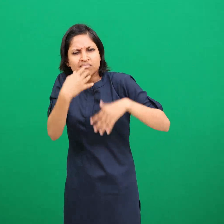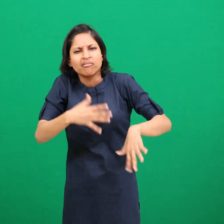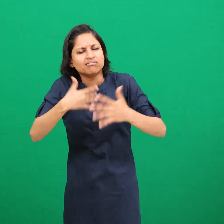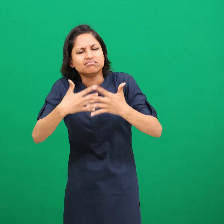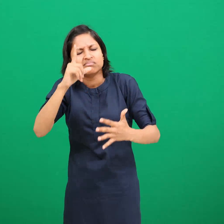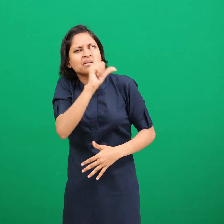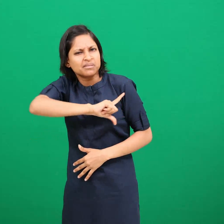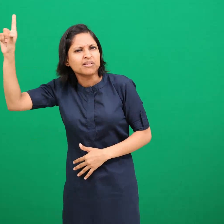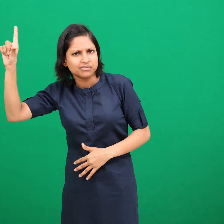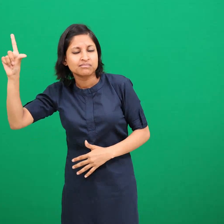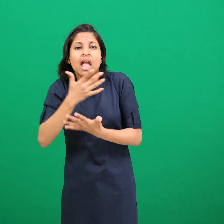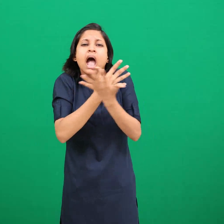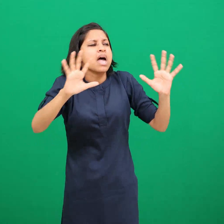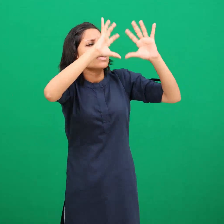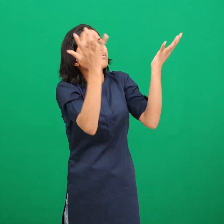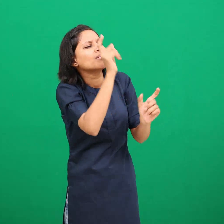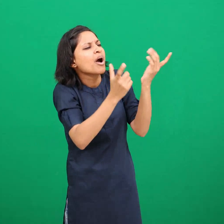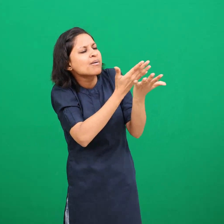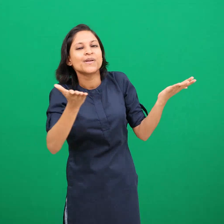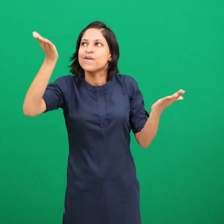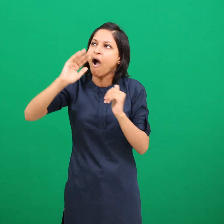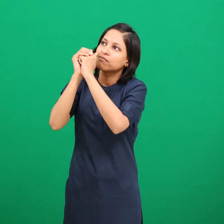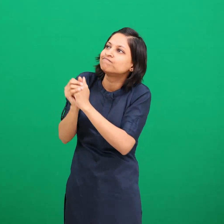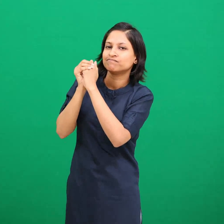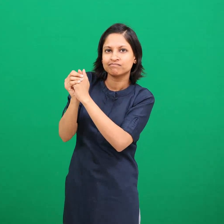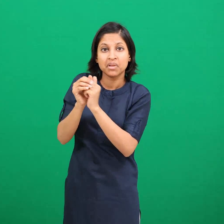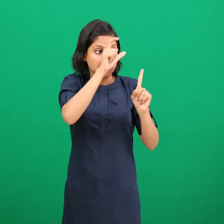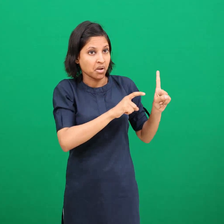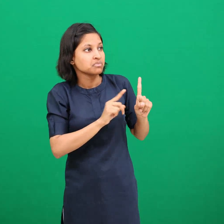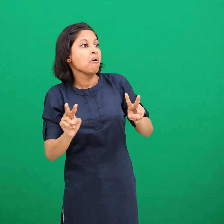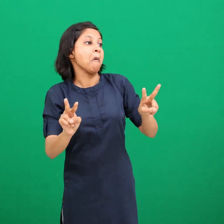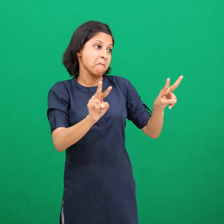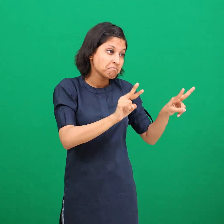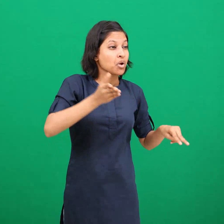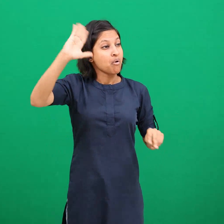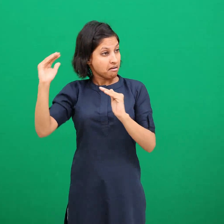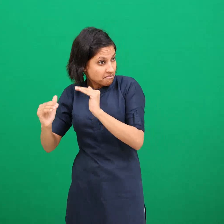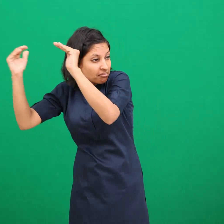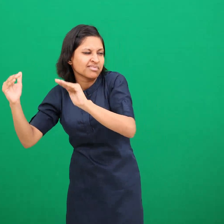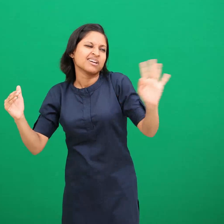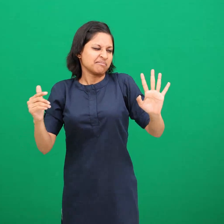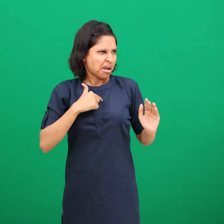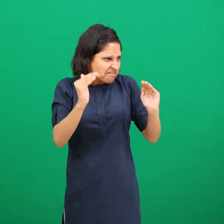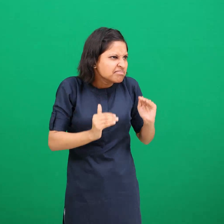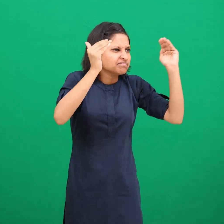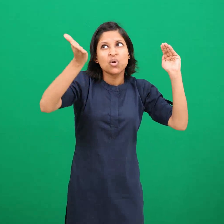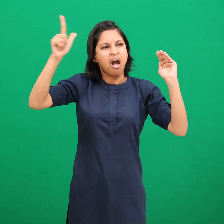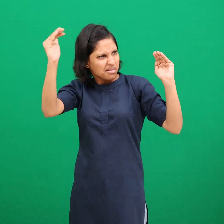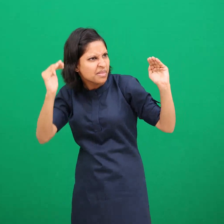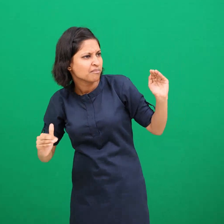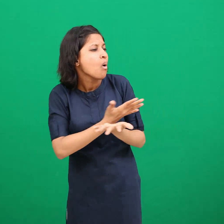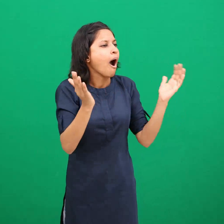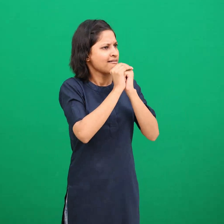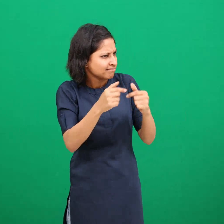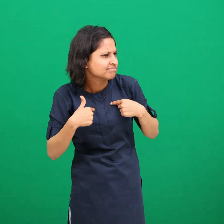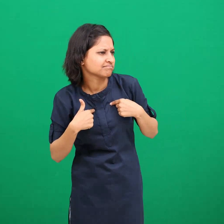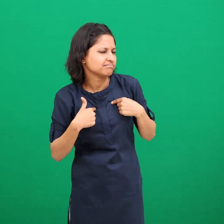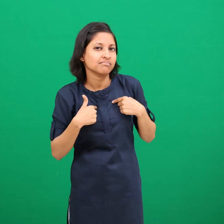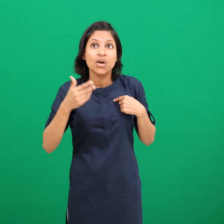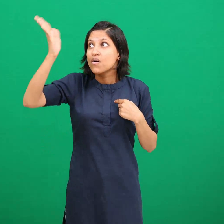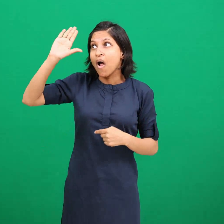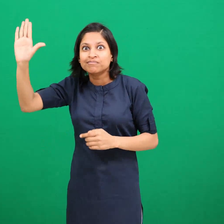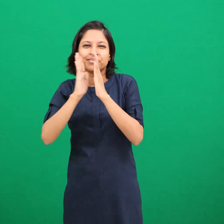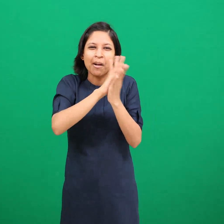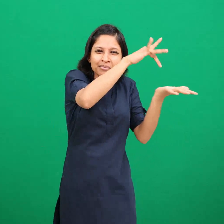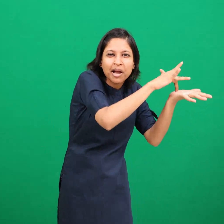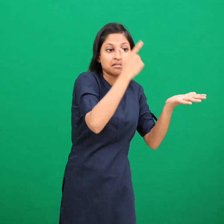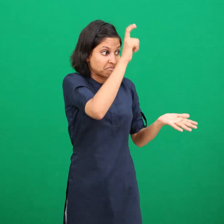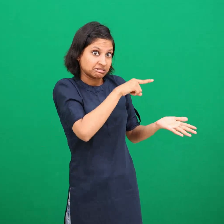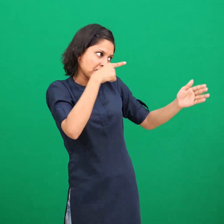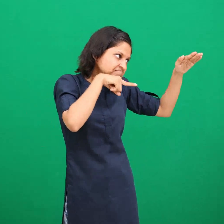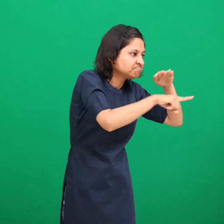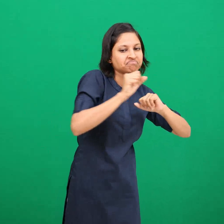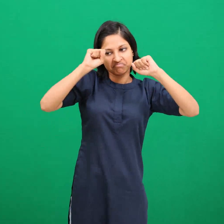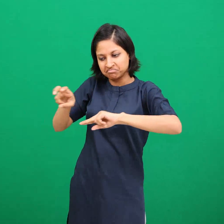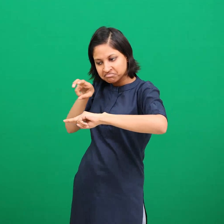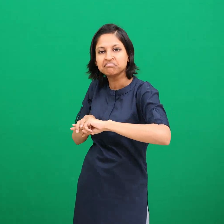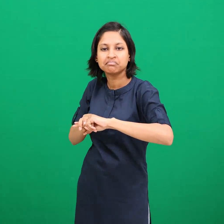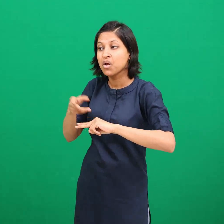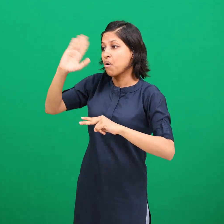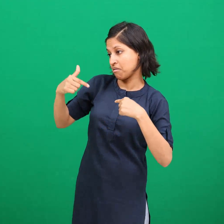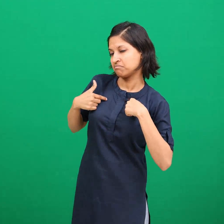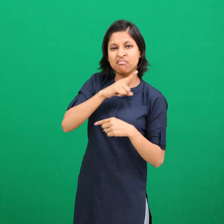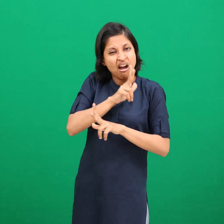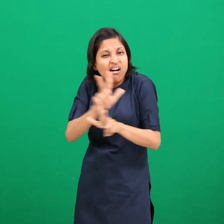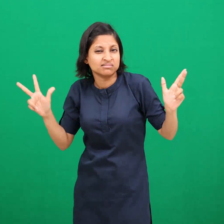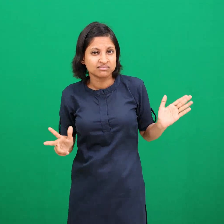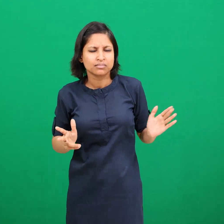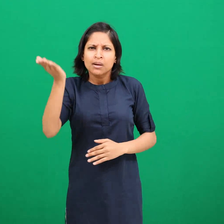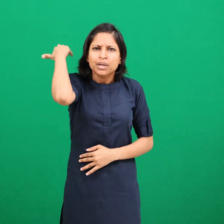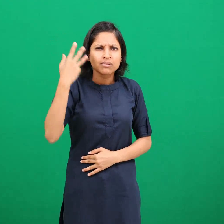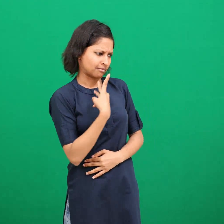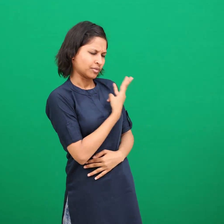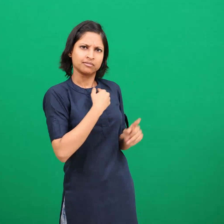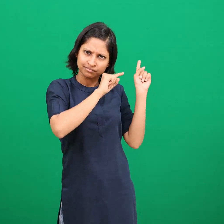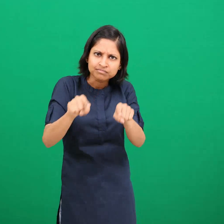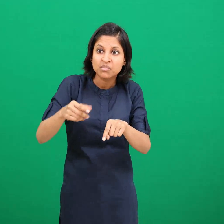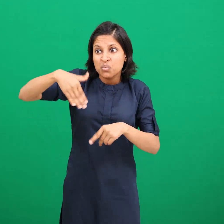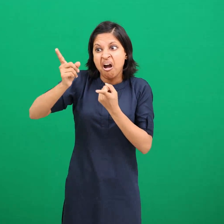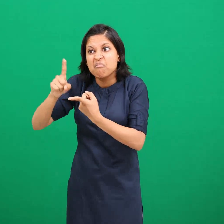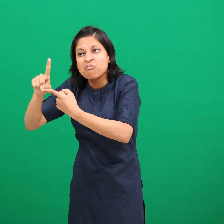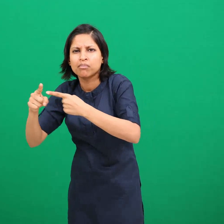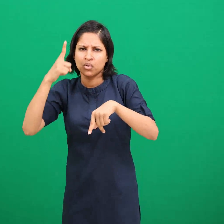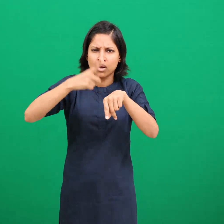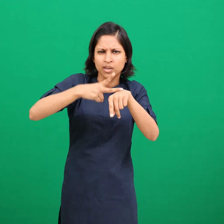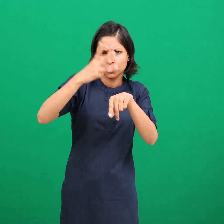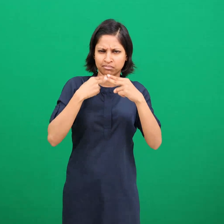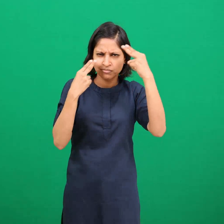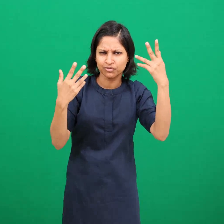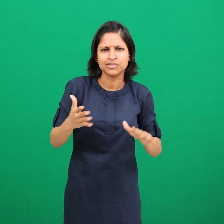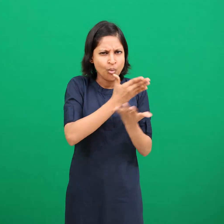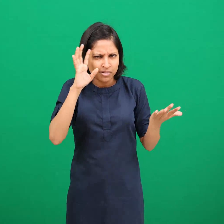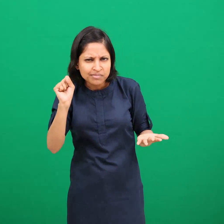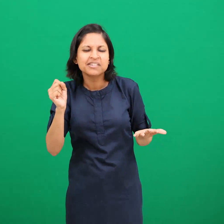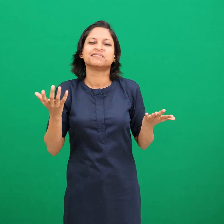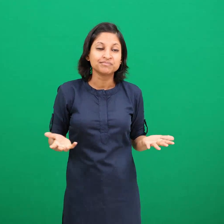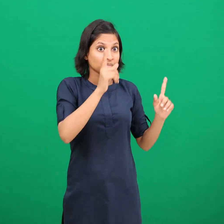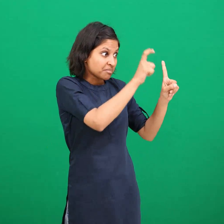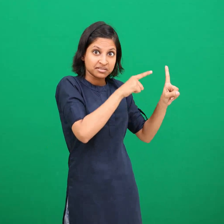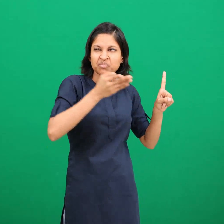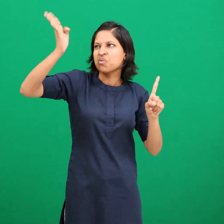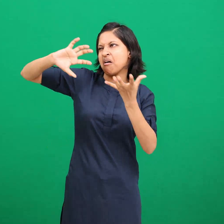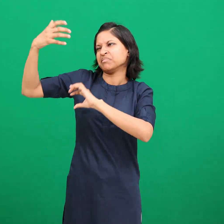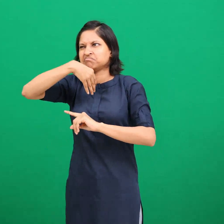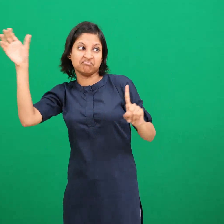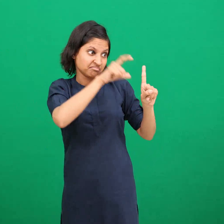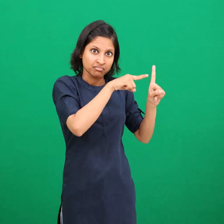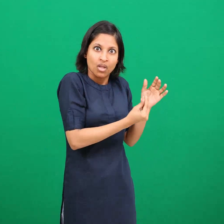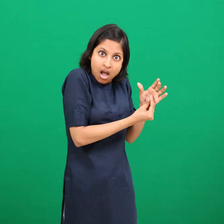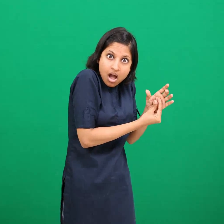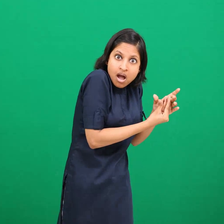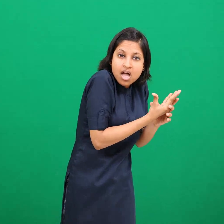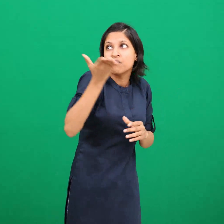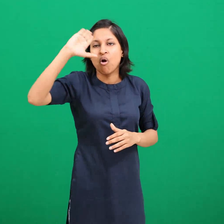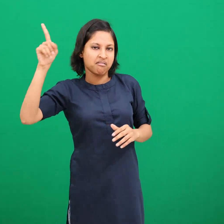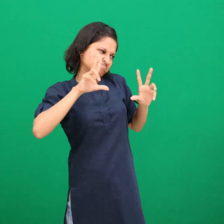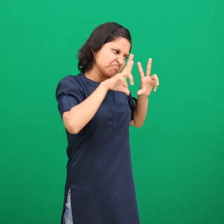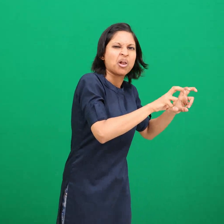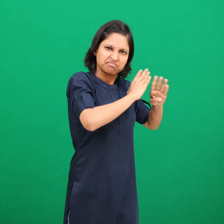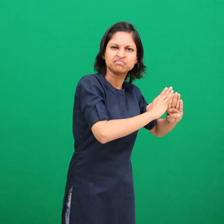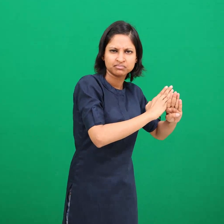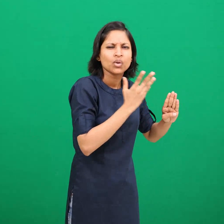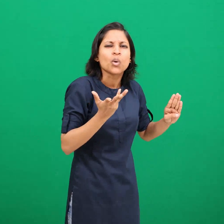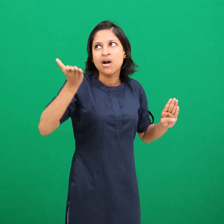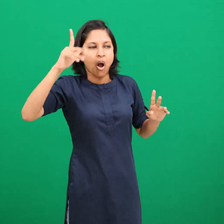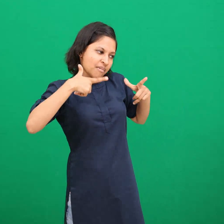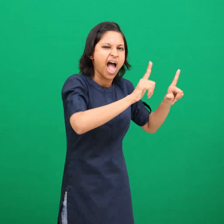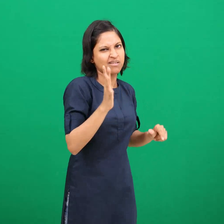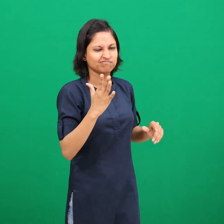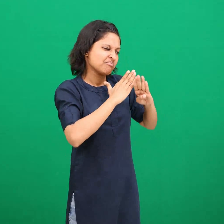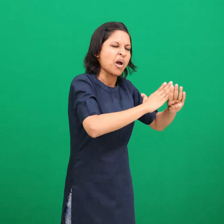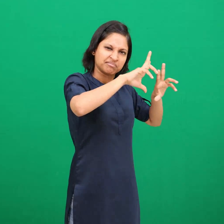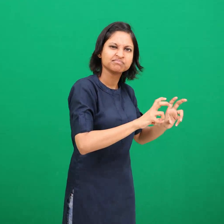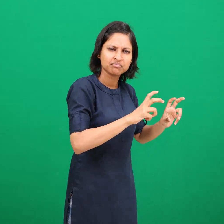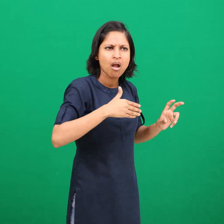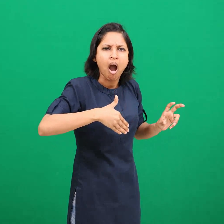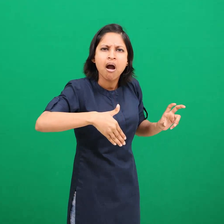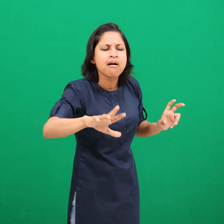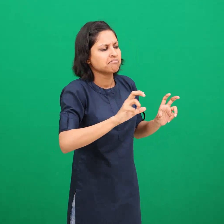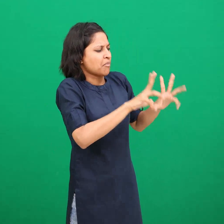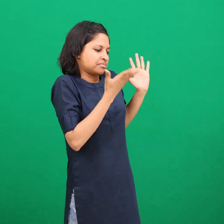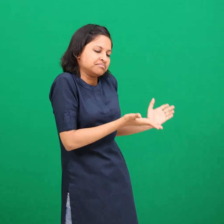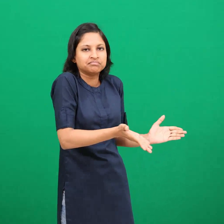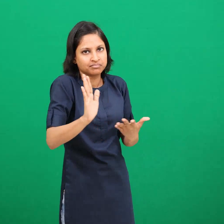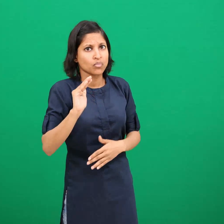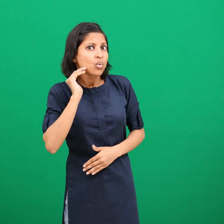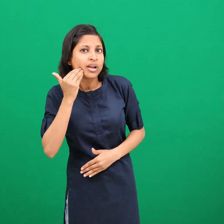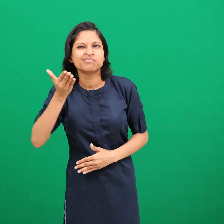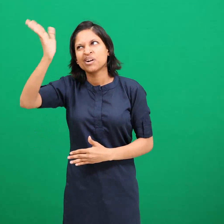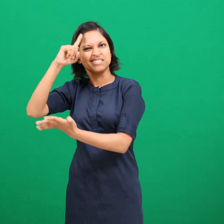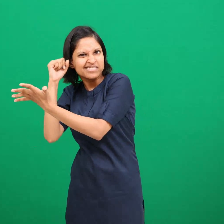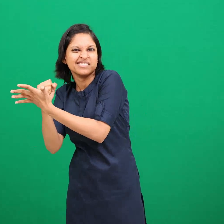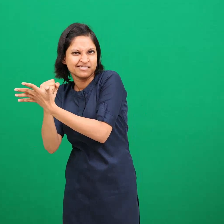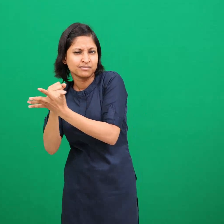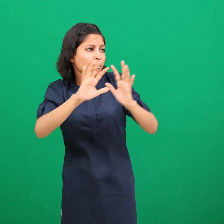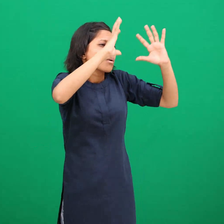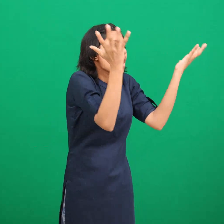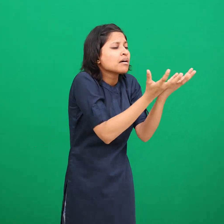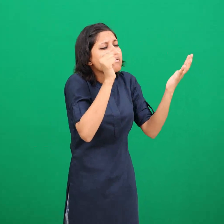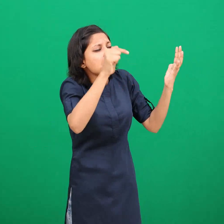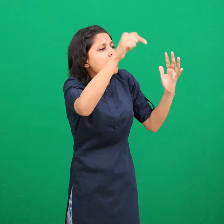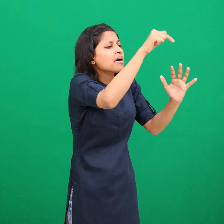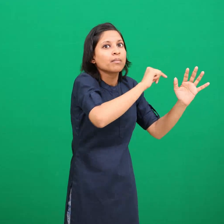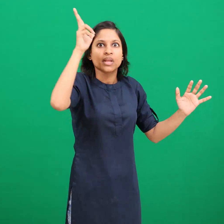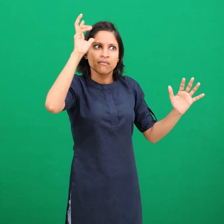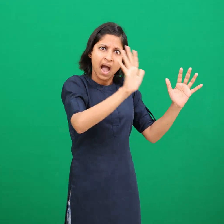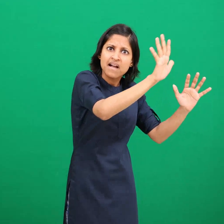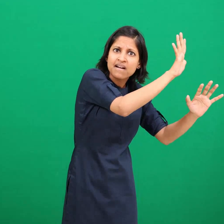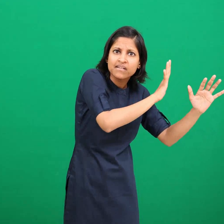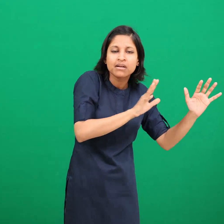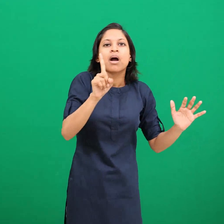So he will seat himself in the temple of God, proclaiming himself to be God. Do you not remember that I told you these things while I was still with you? And you know what is now restraining him, so that he may be revealed at the proper time.